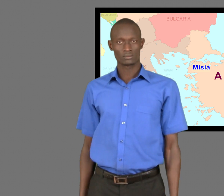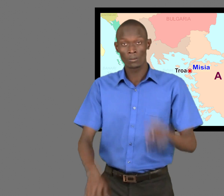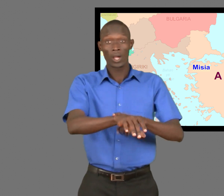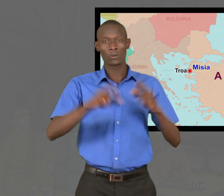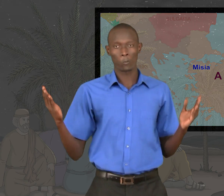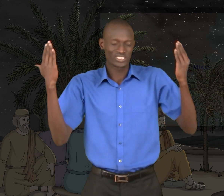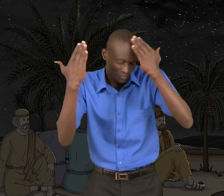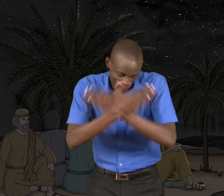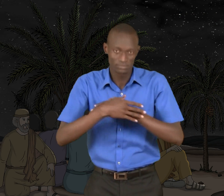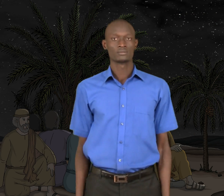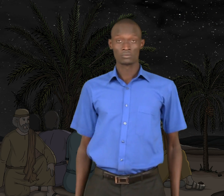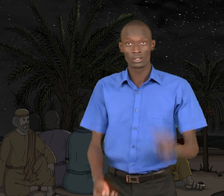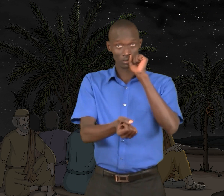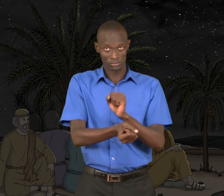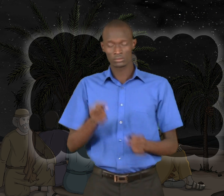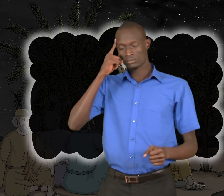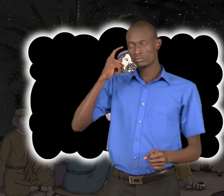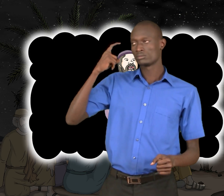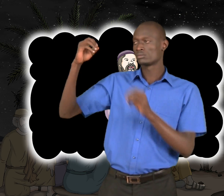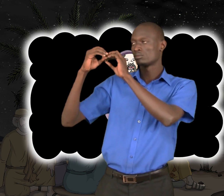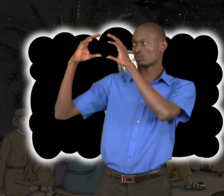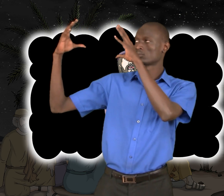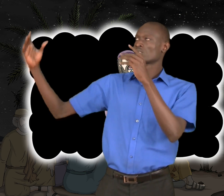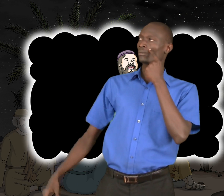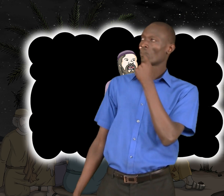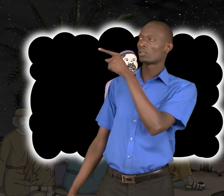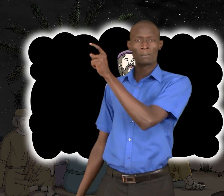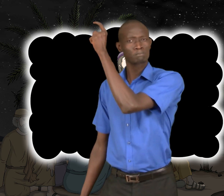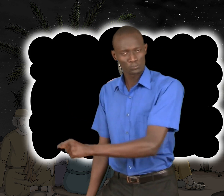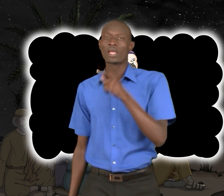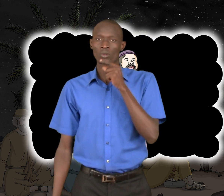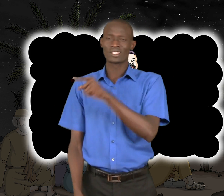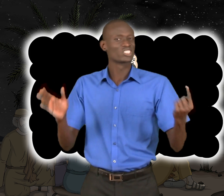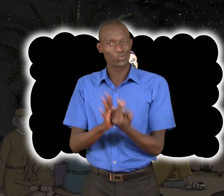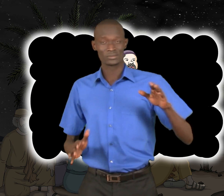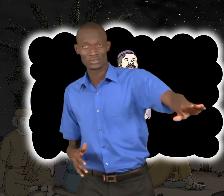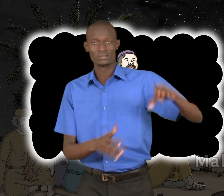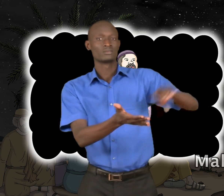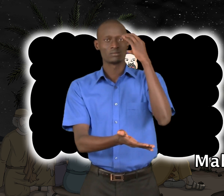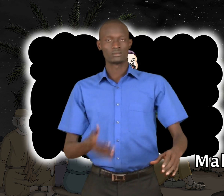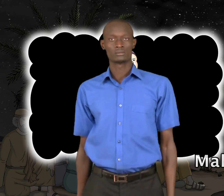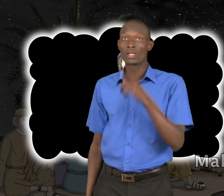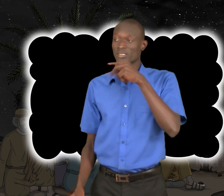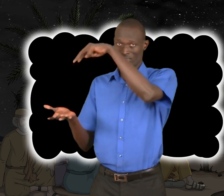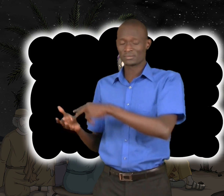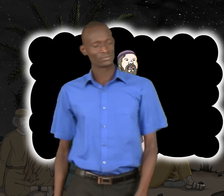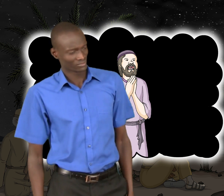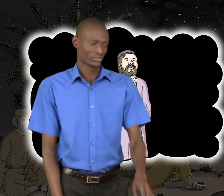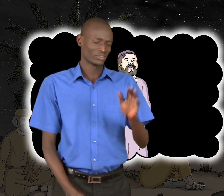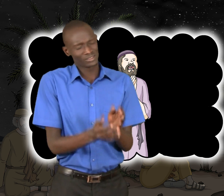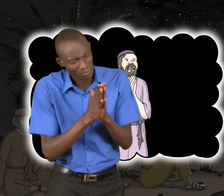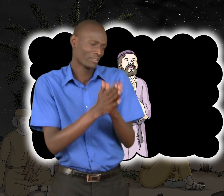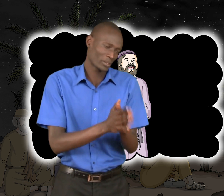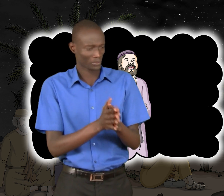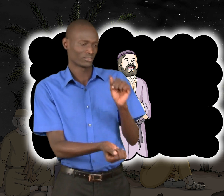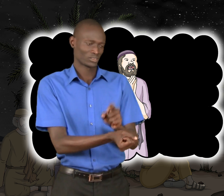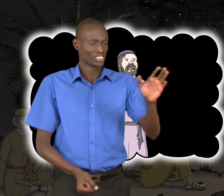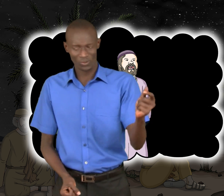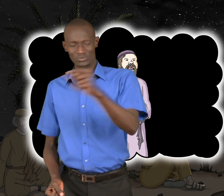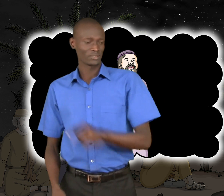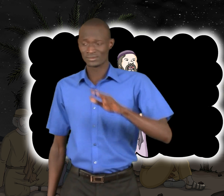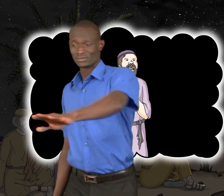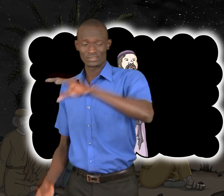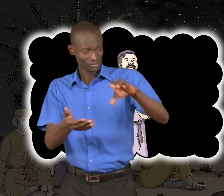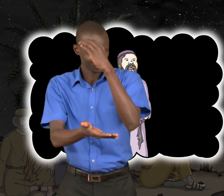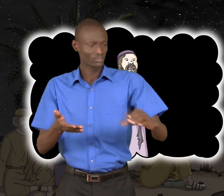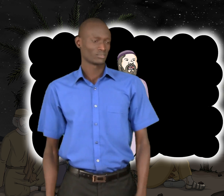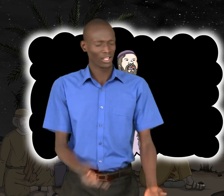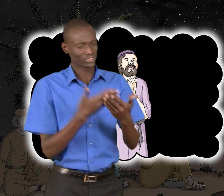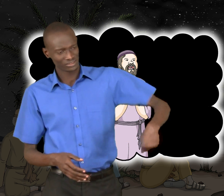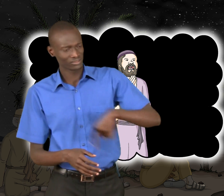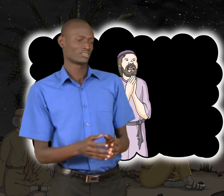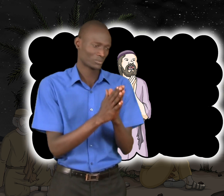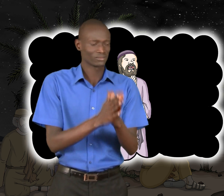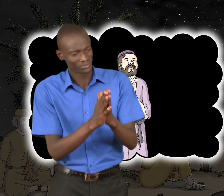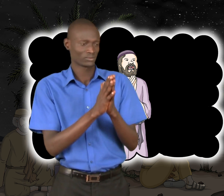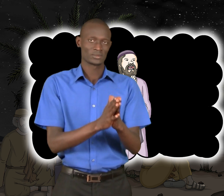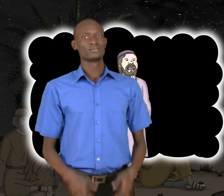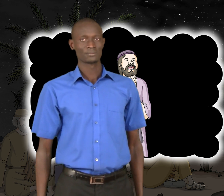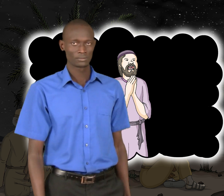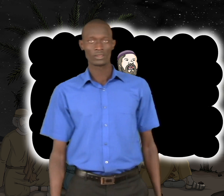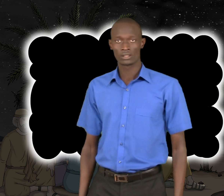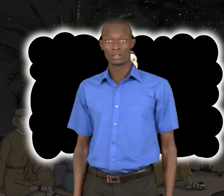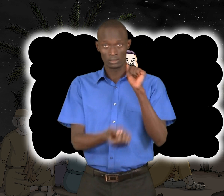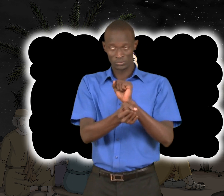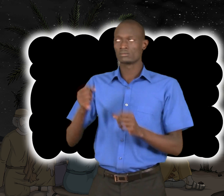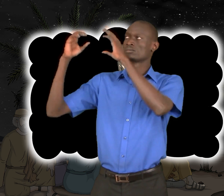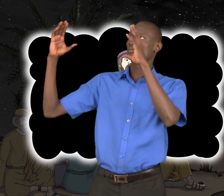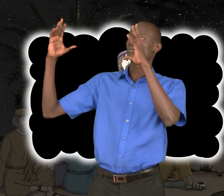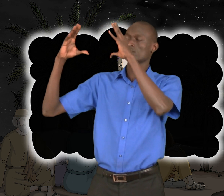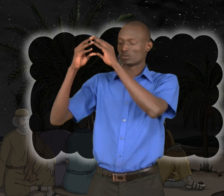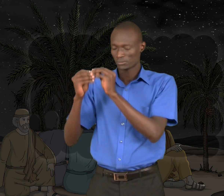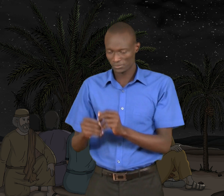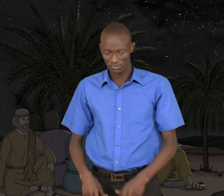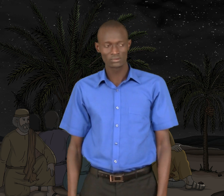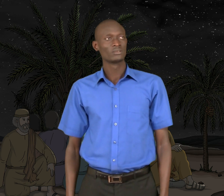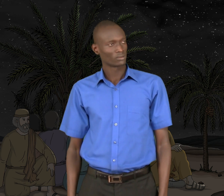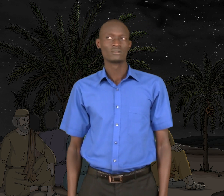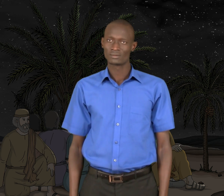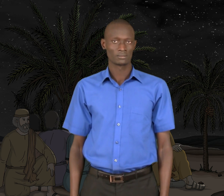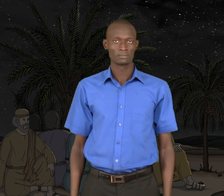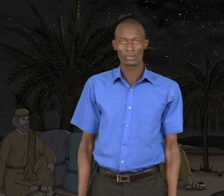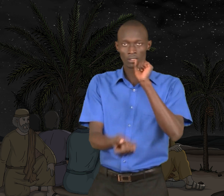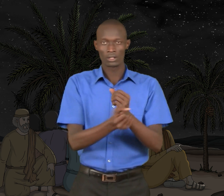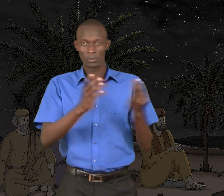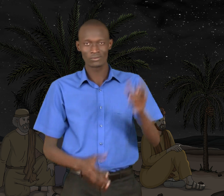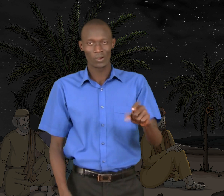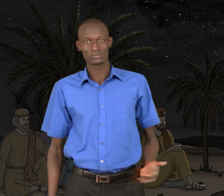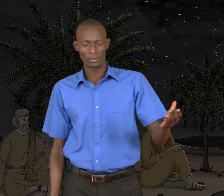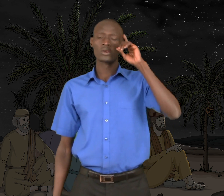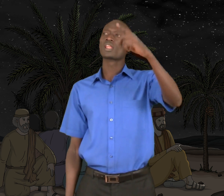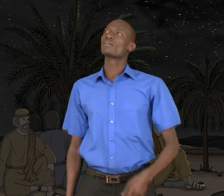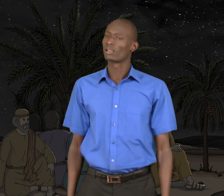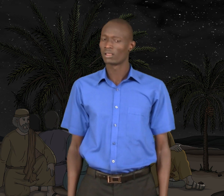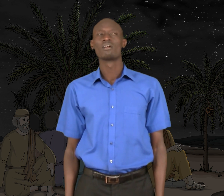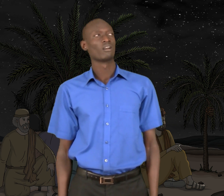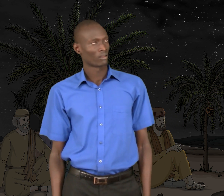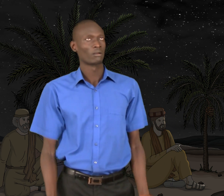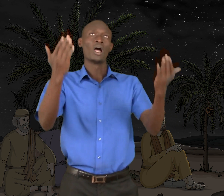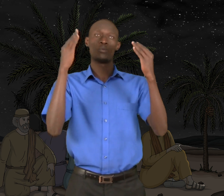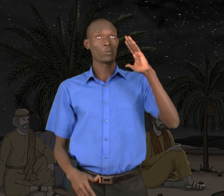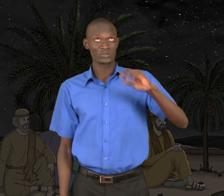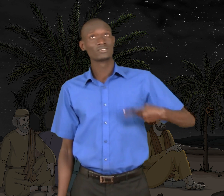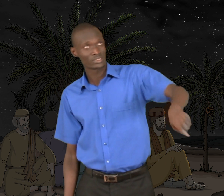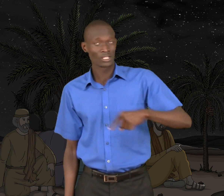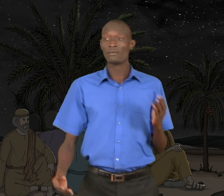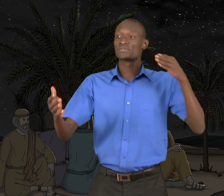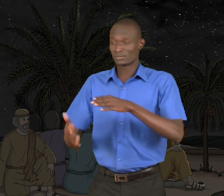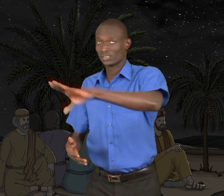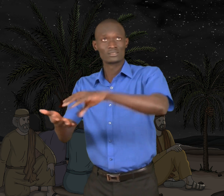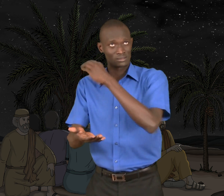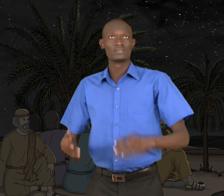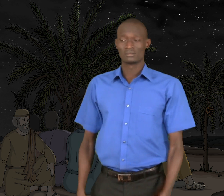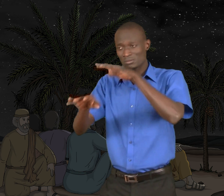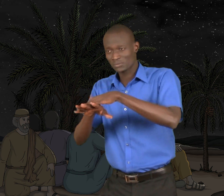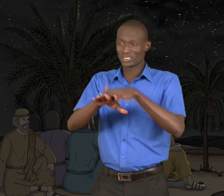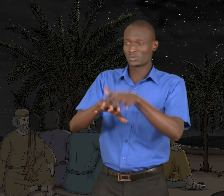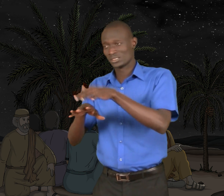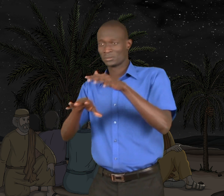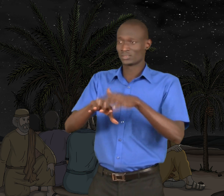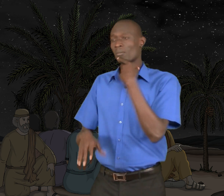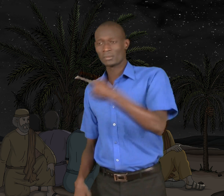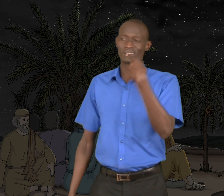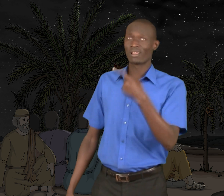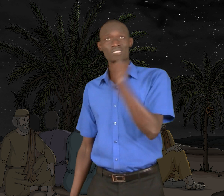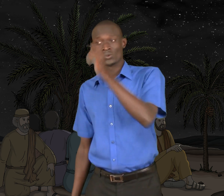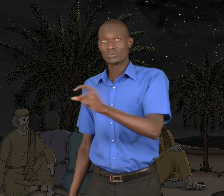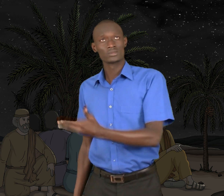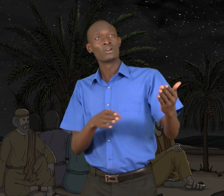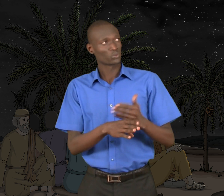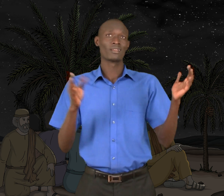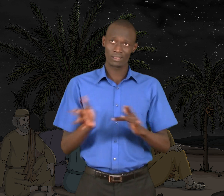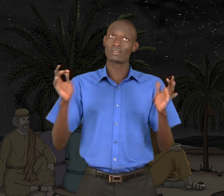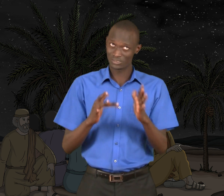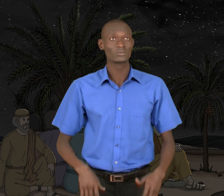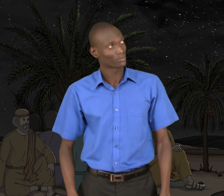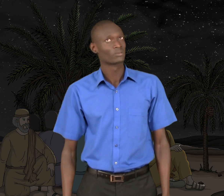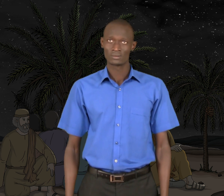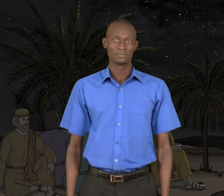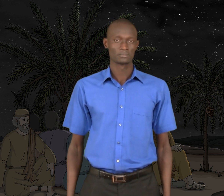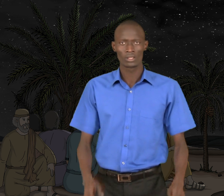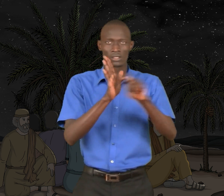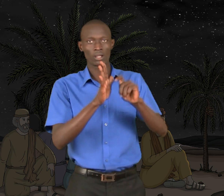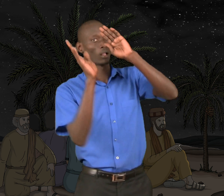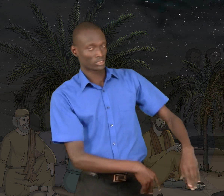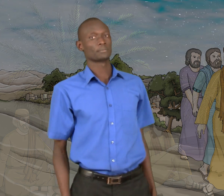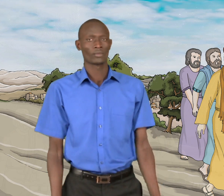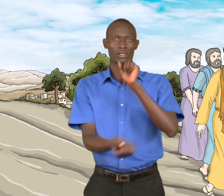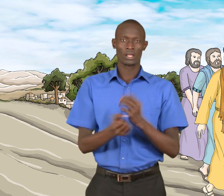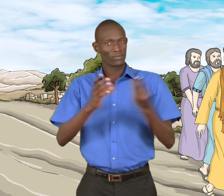During the night, Paul had a vision of a man of Macedonia standing and pleading with him, “Come over to Macedonia and help us.”